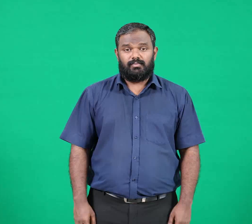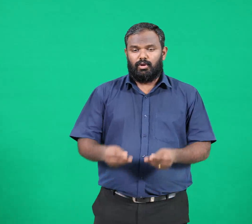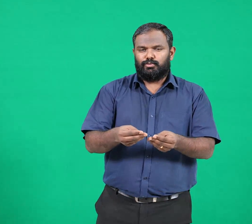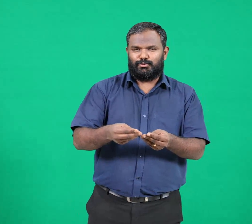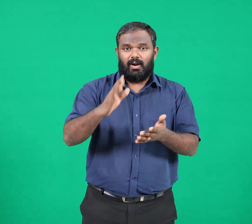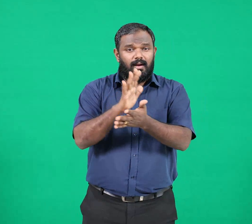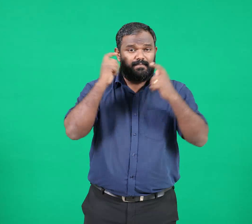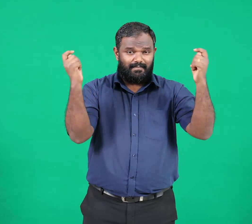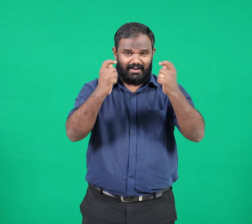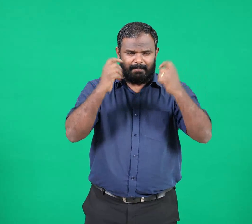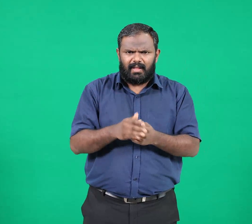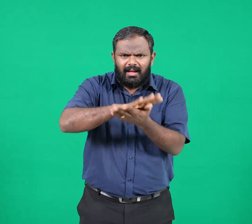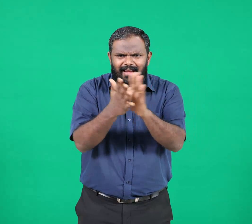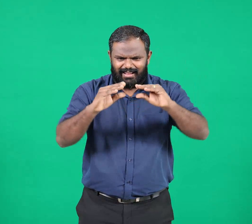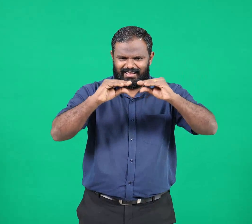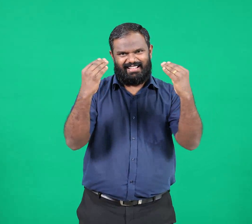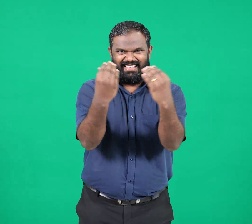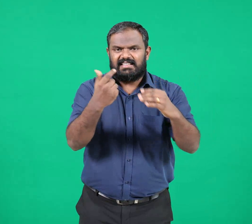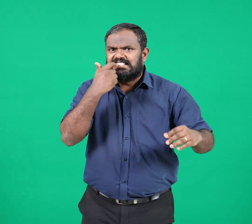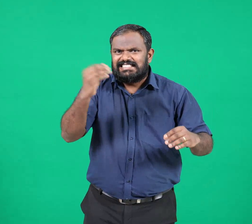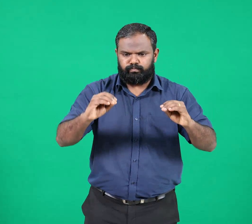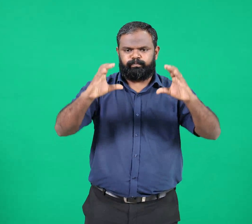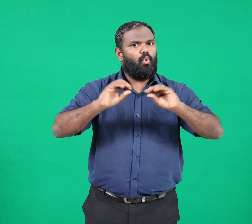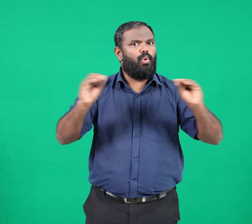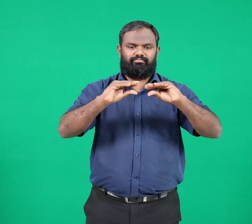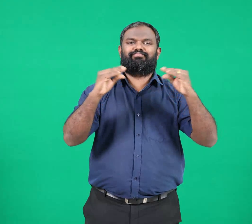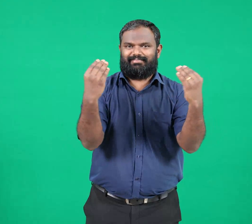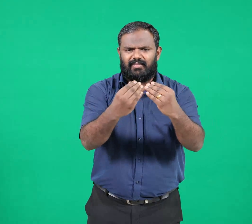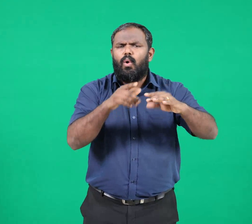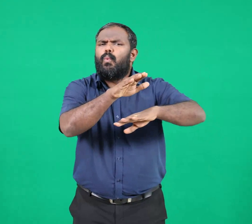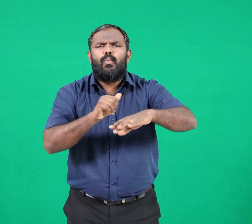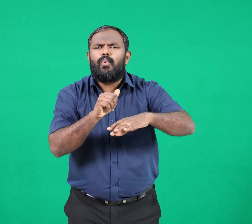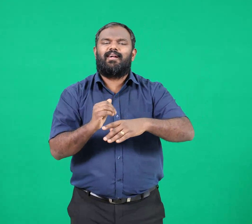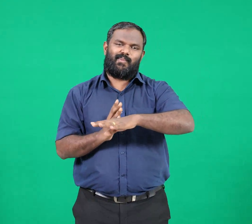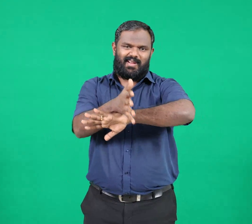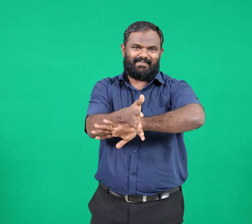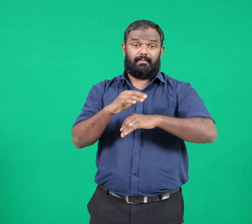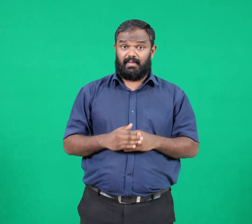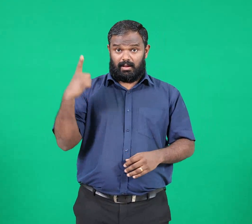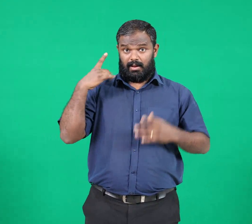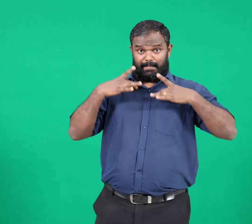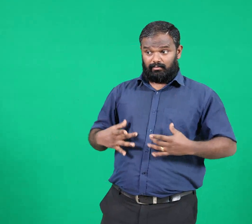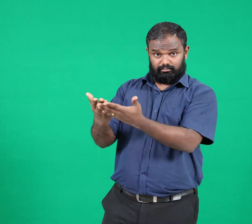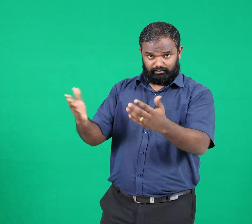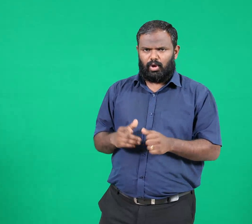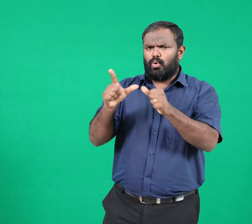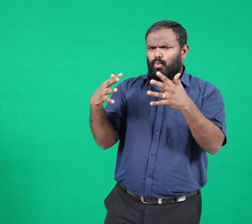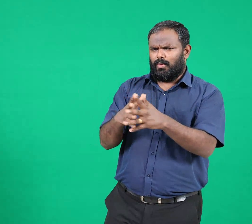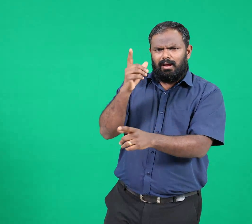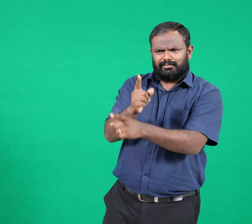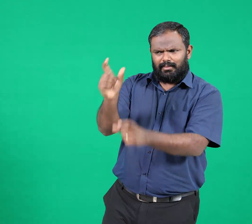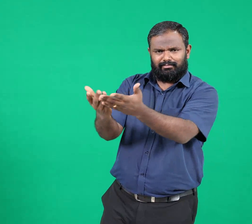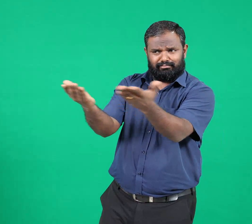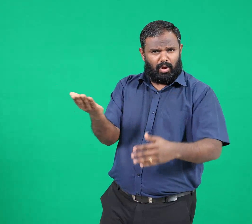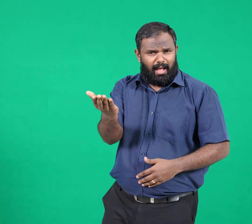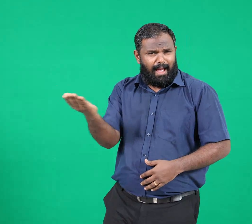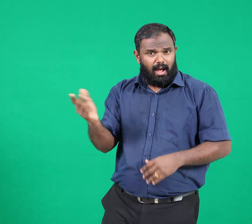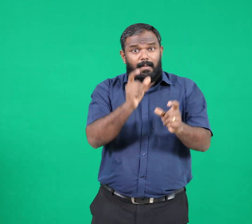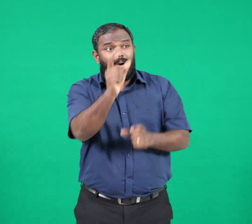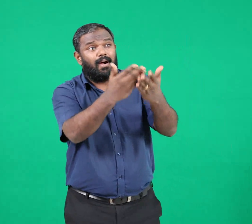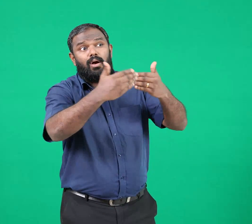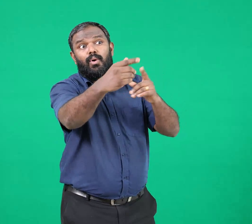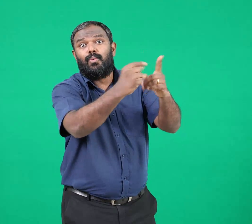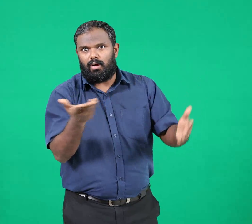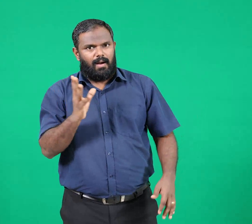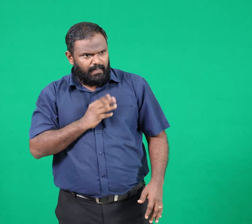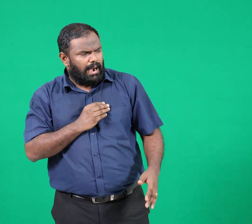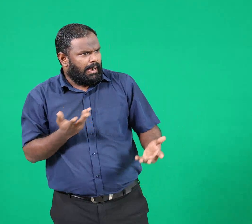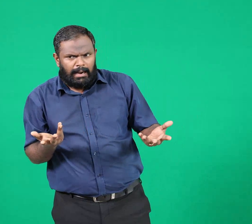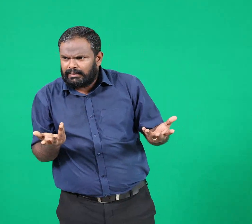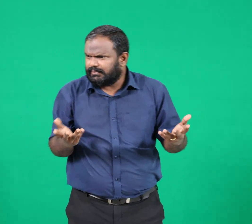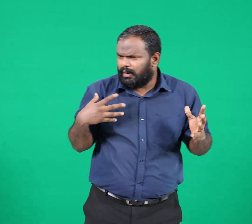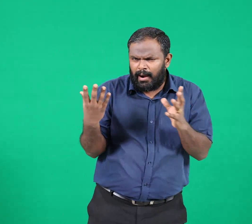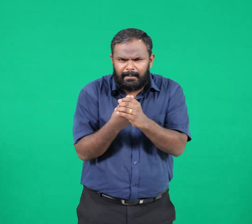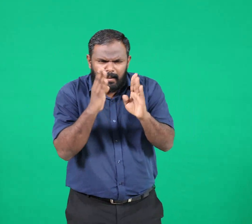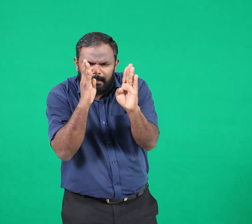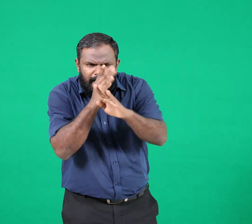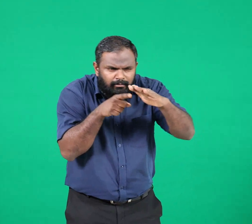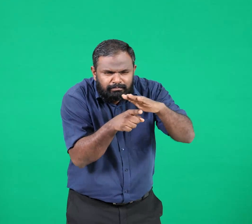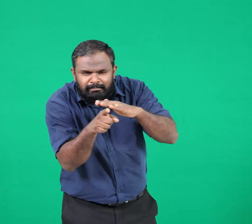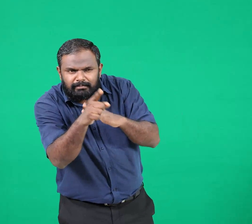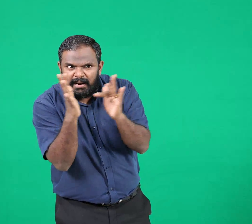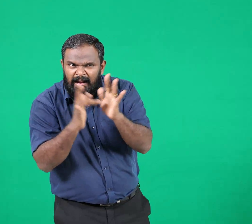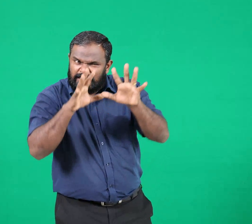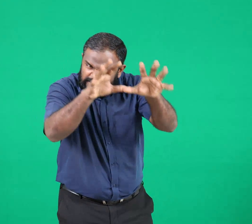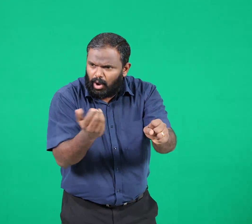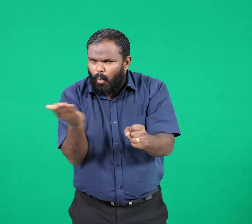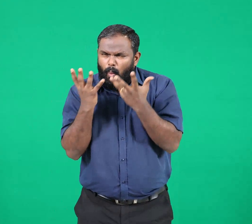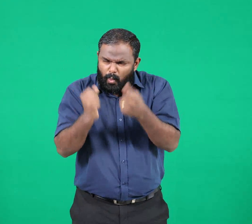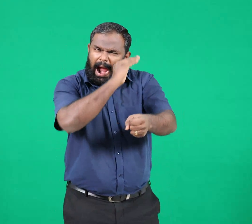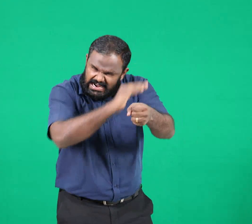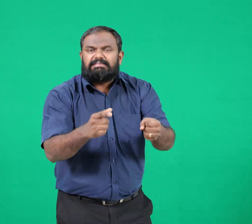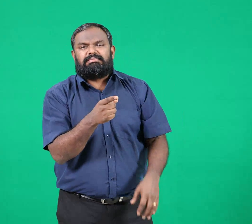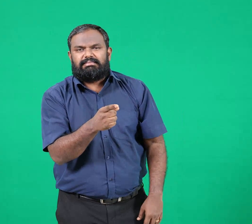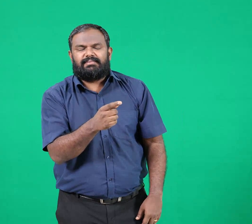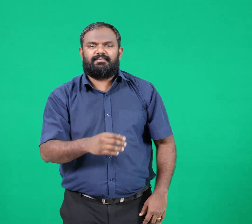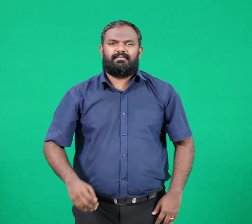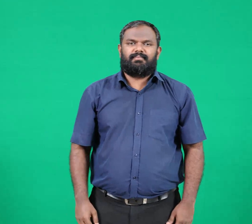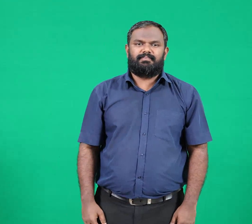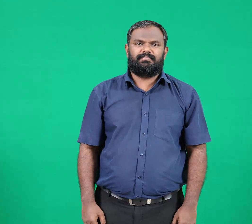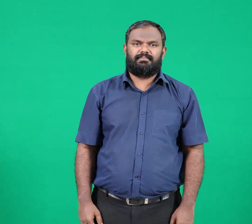Now the Feast of Unleavened Bread, called the Passover, was approaching, and the chief priests and scribes were looking for a way to put Jesus to death; for they feared the people.